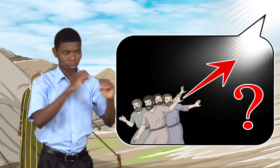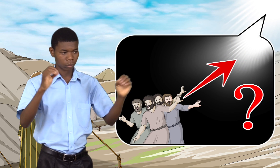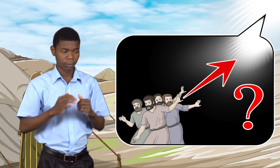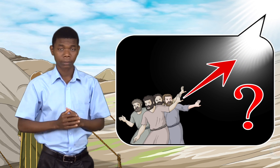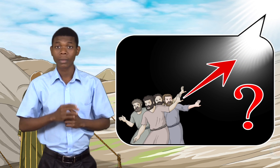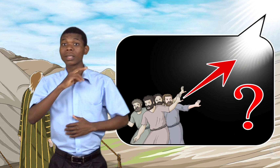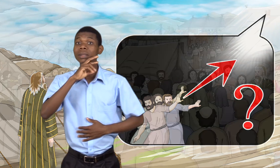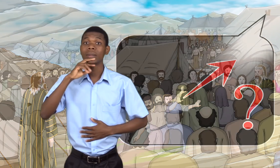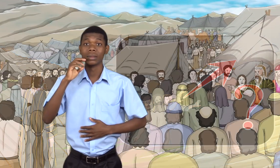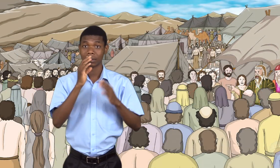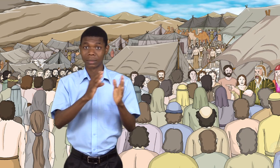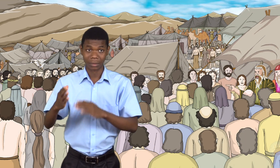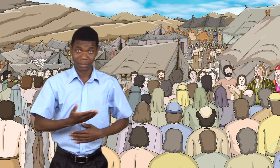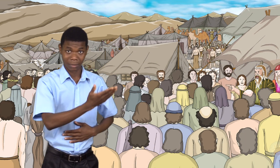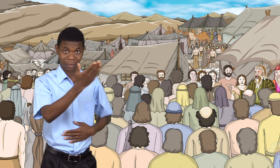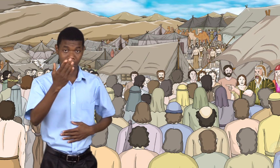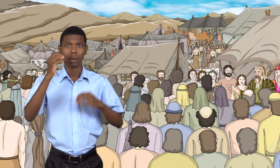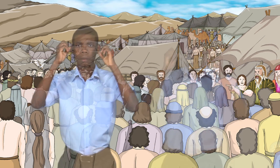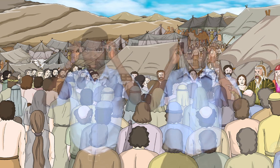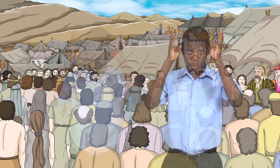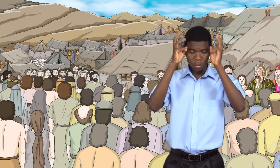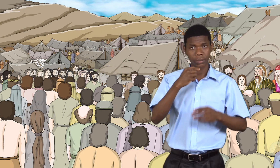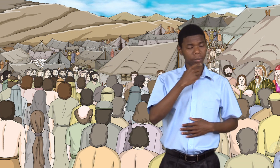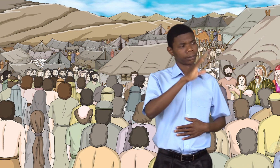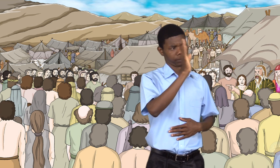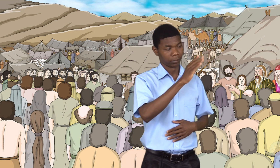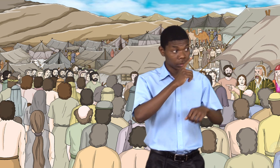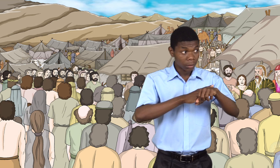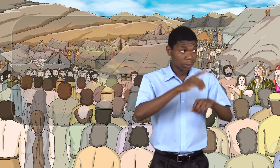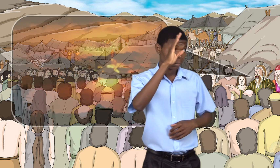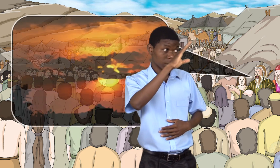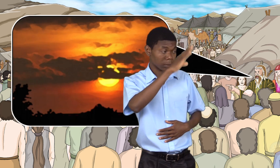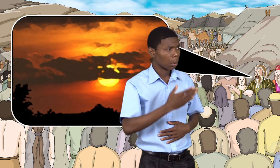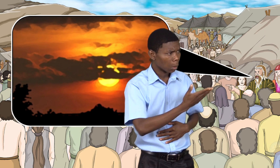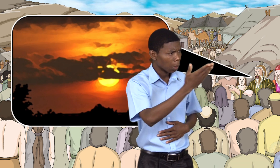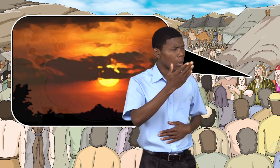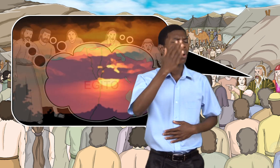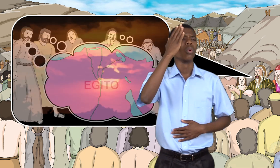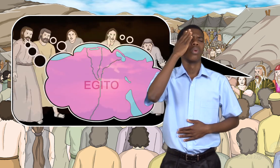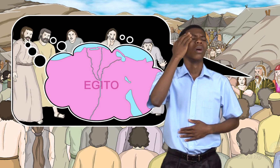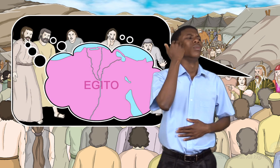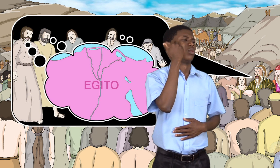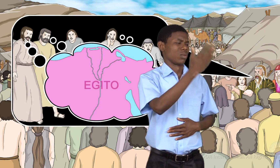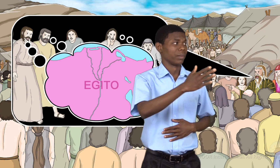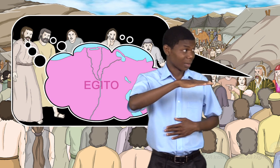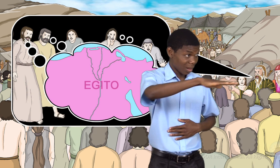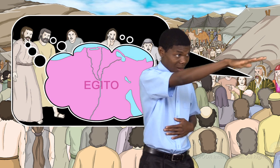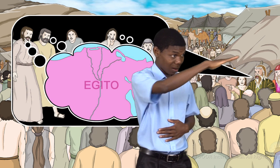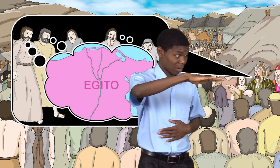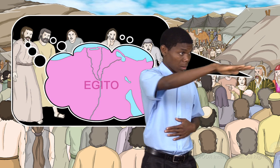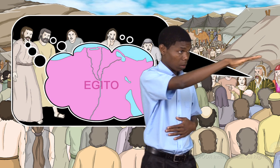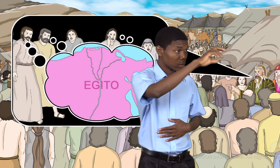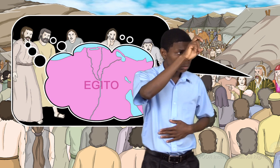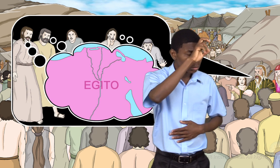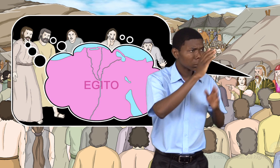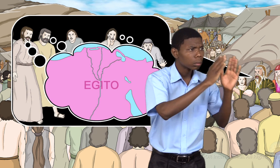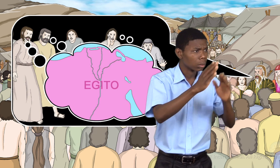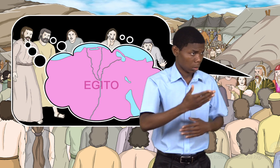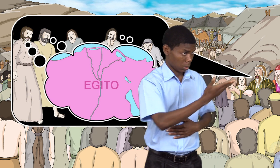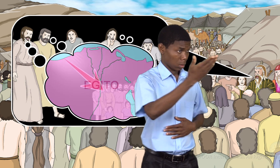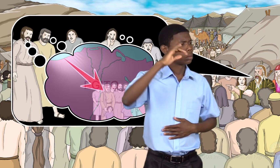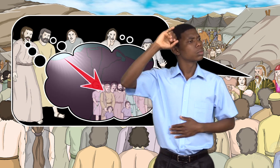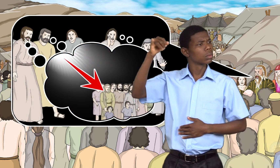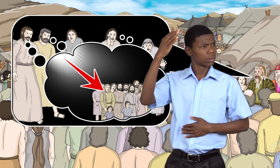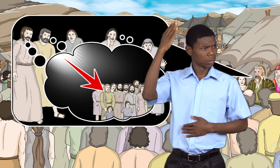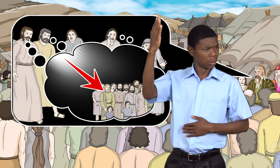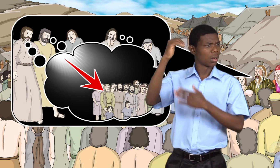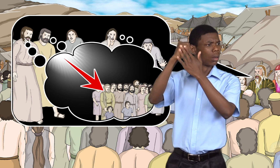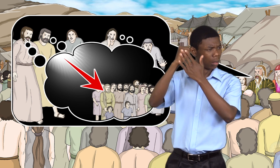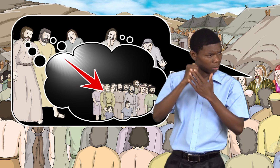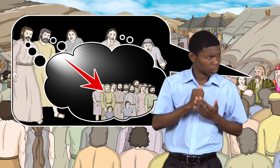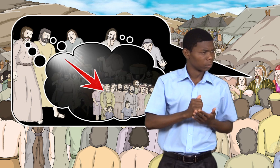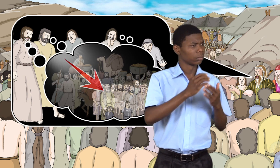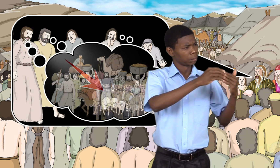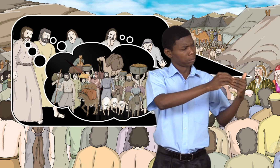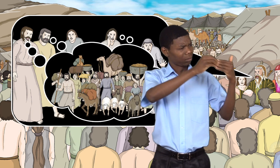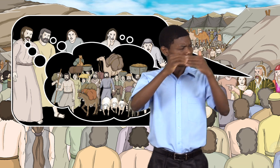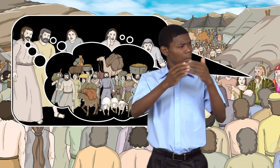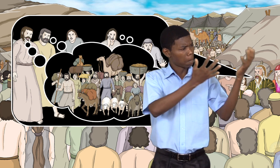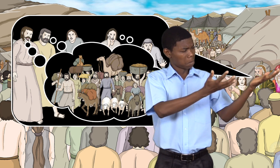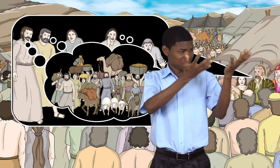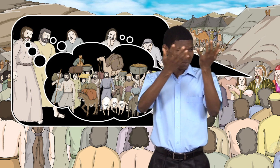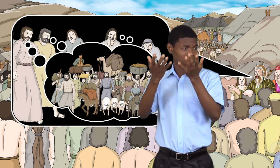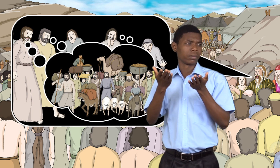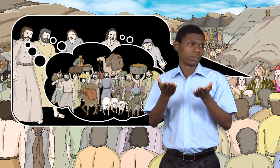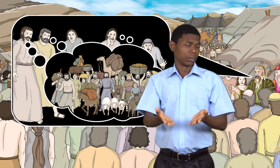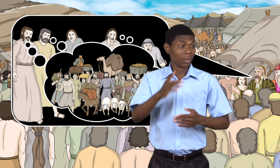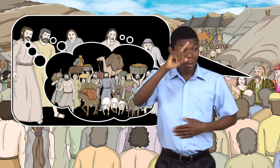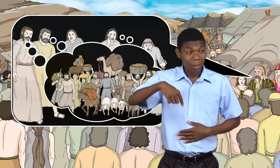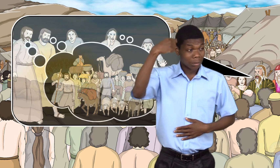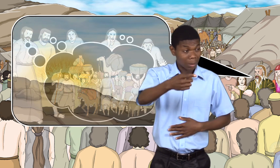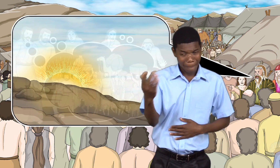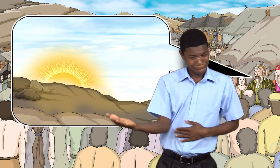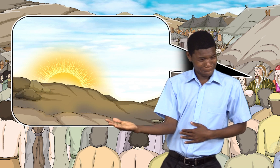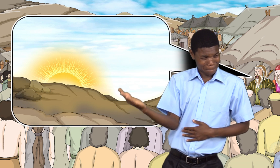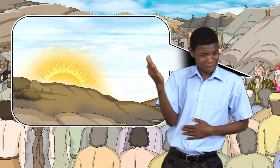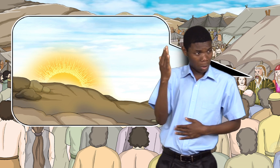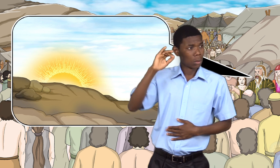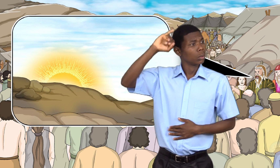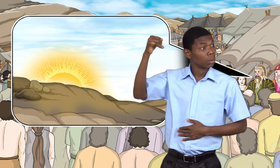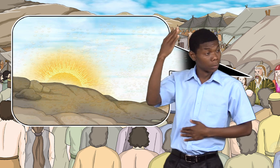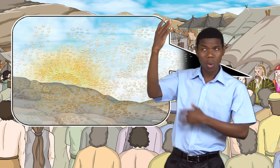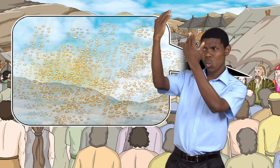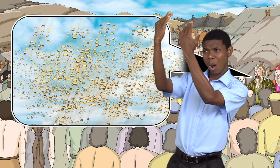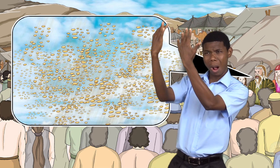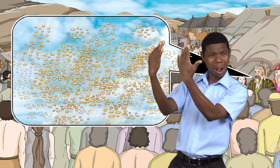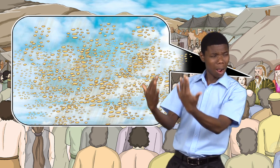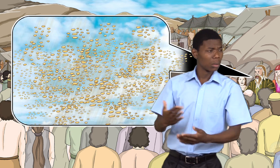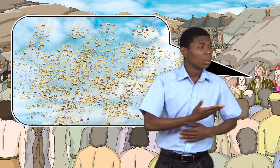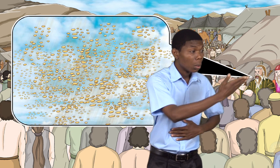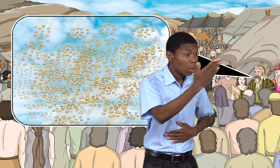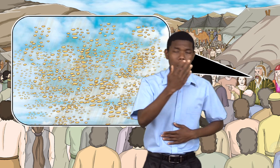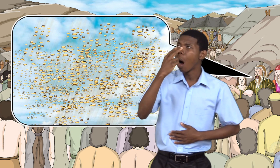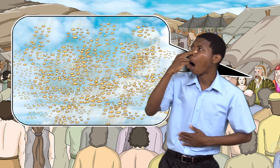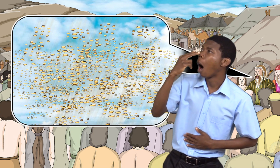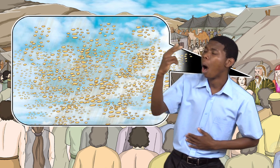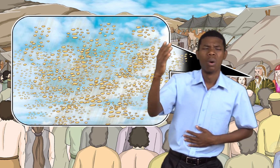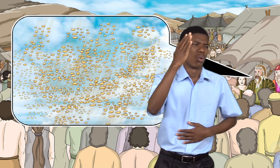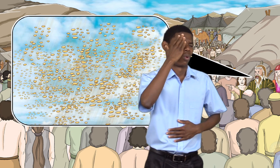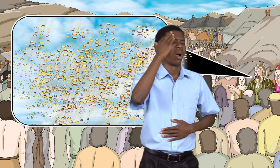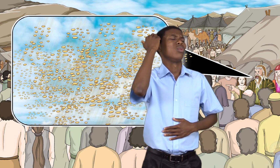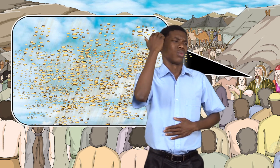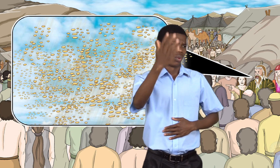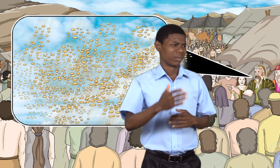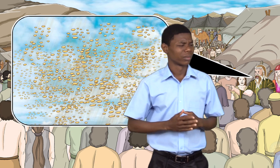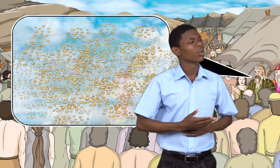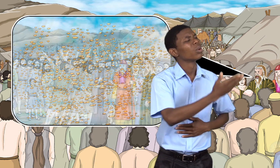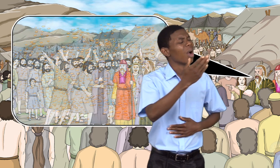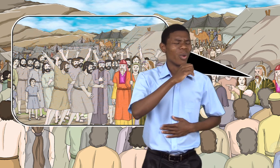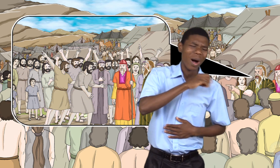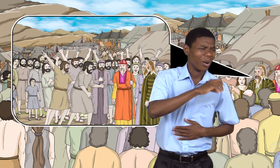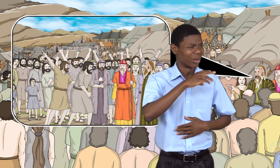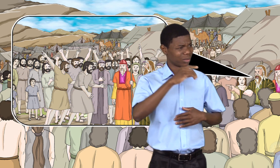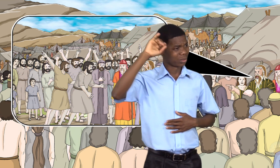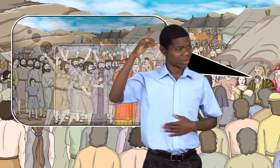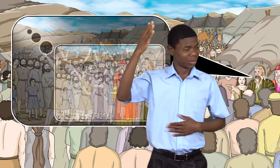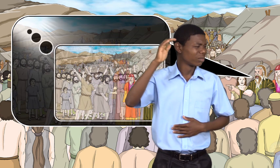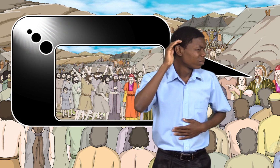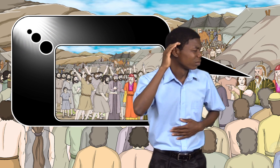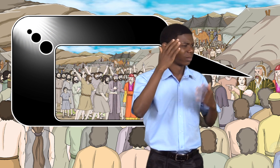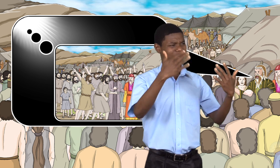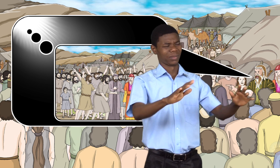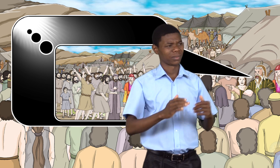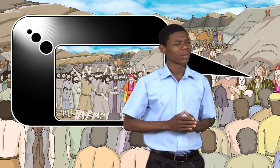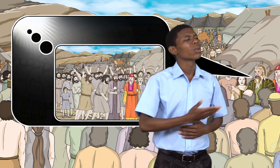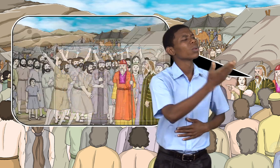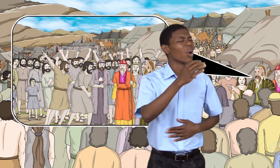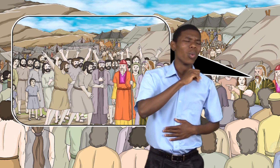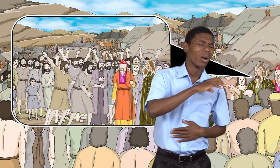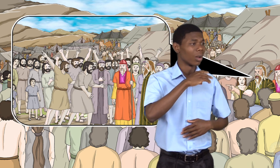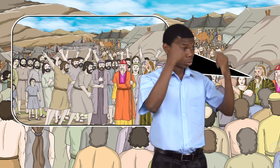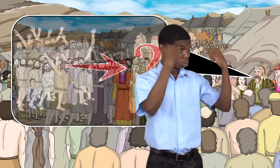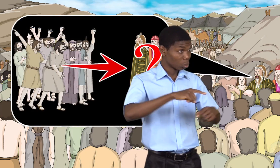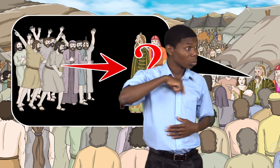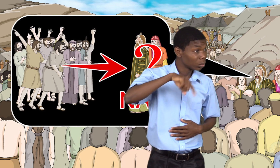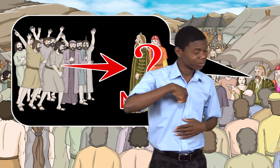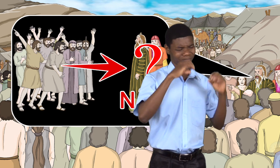So Moses and Aaron said to all the Israelites, “This evening you will know that it was the LORD who brought you out of the land of Egypt, and in the morning you will see the LORD’s glory, because He has heard your grumbling against Him.